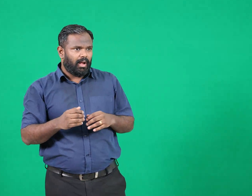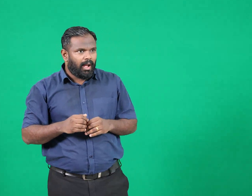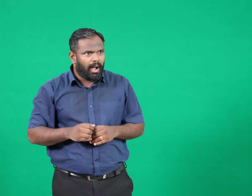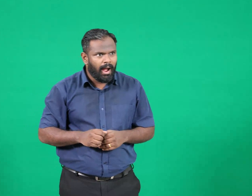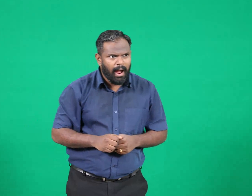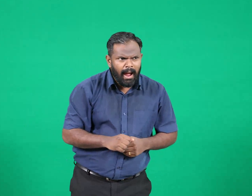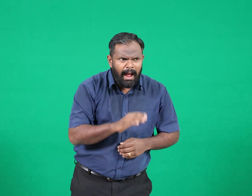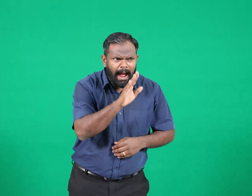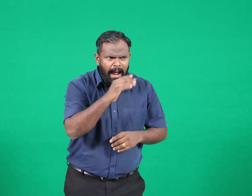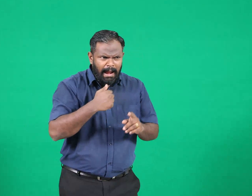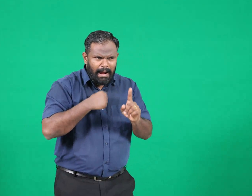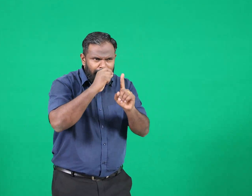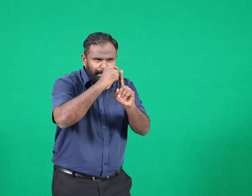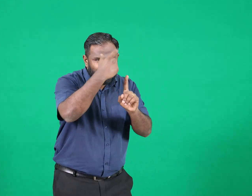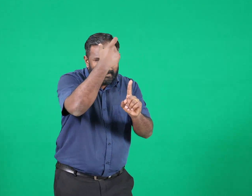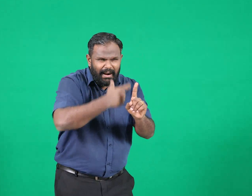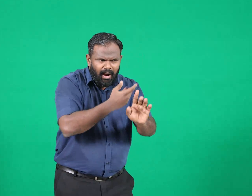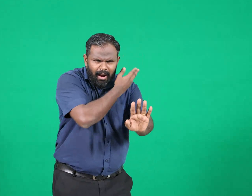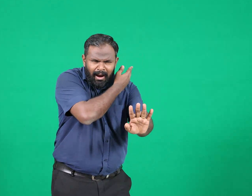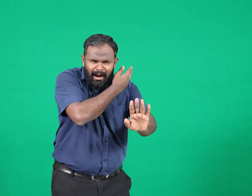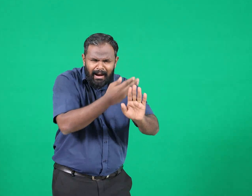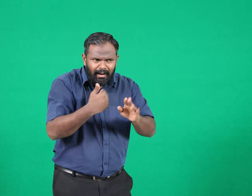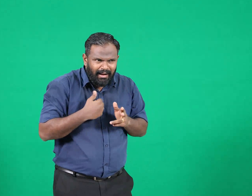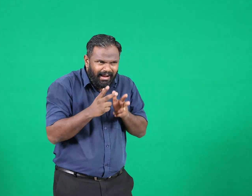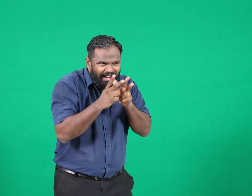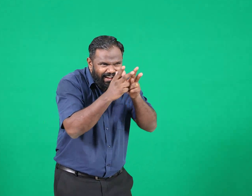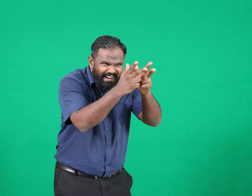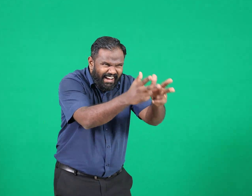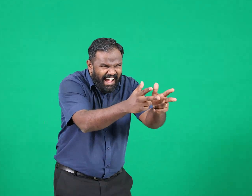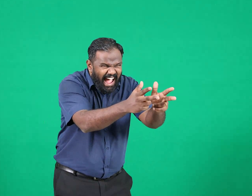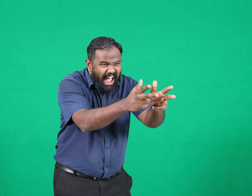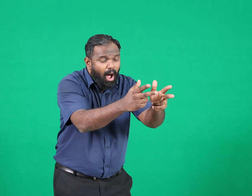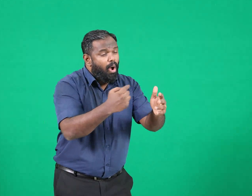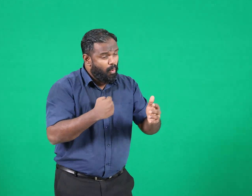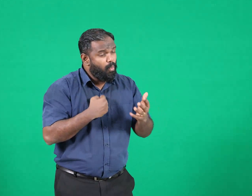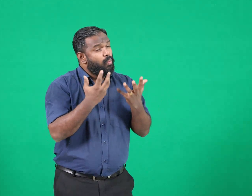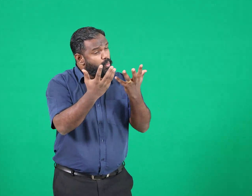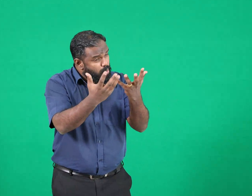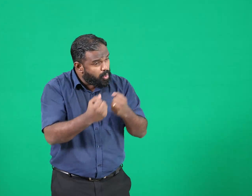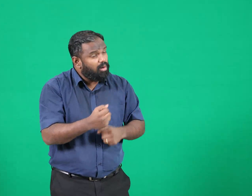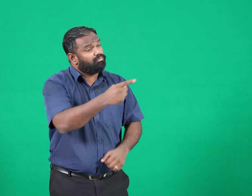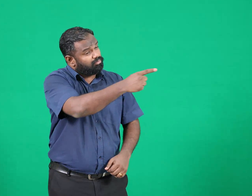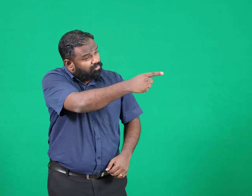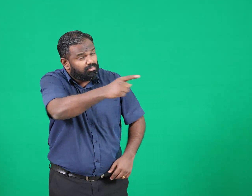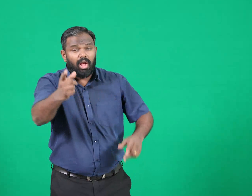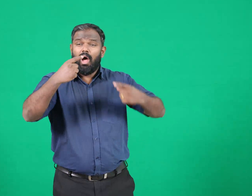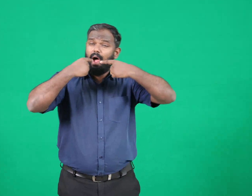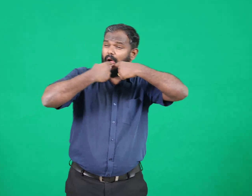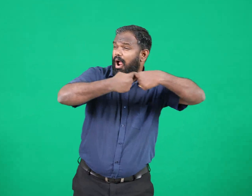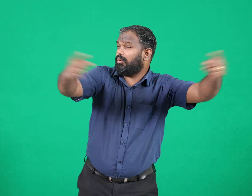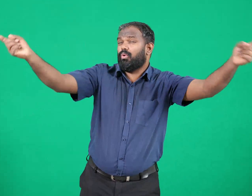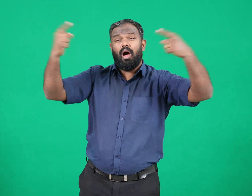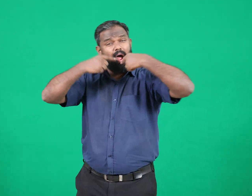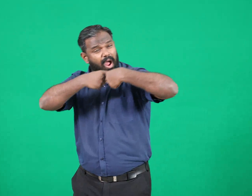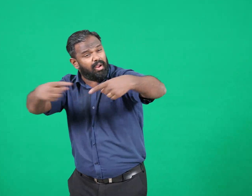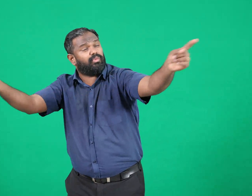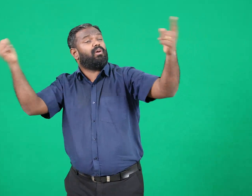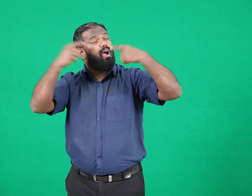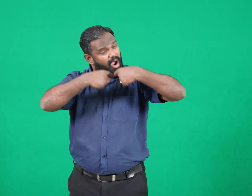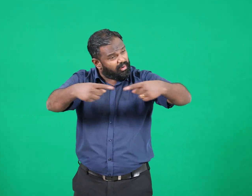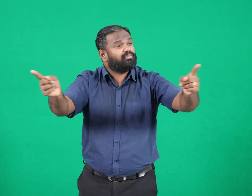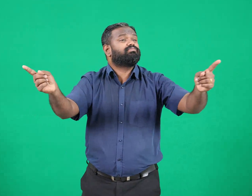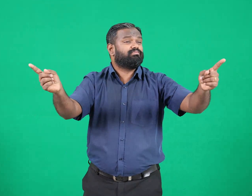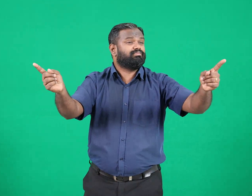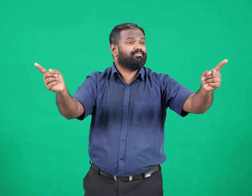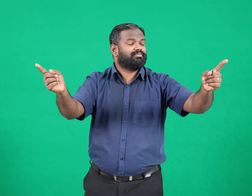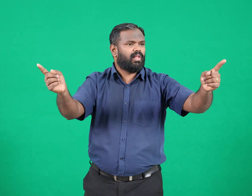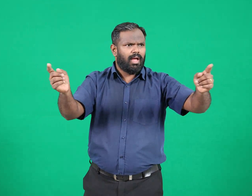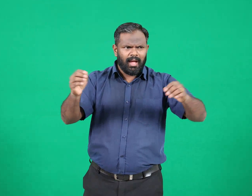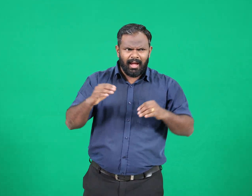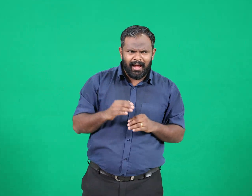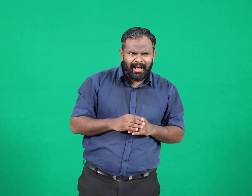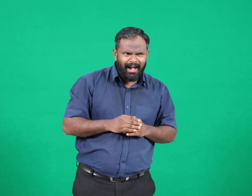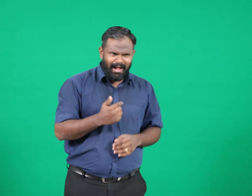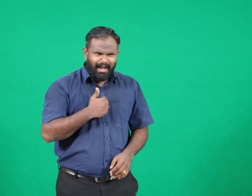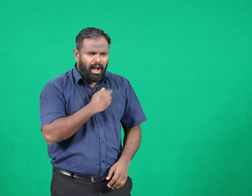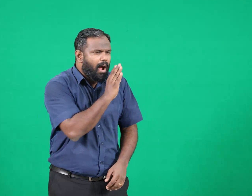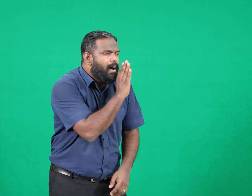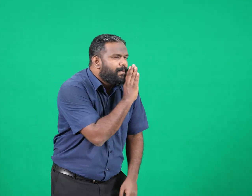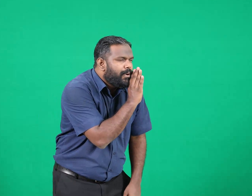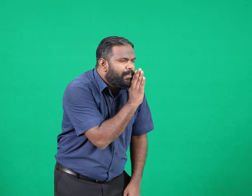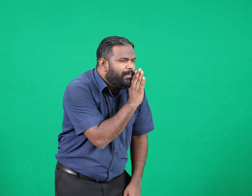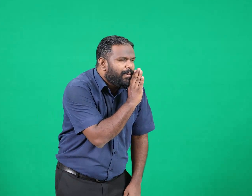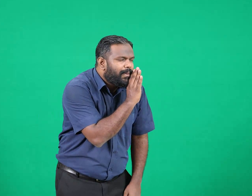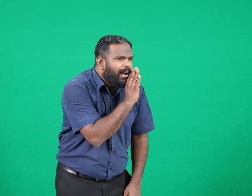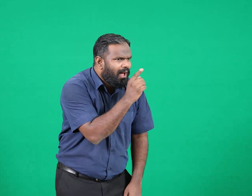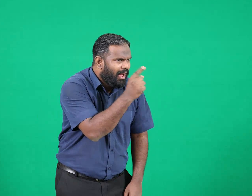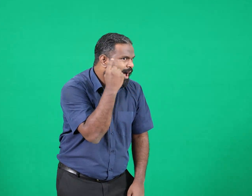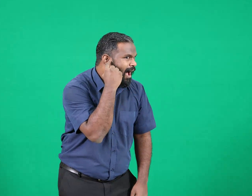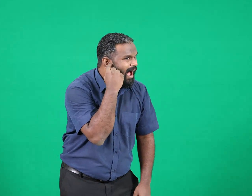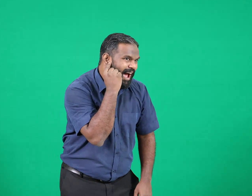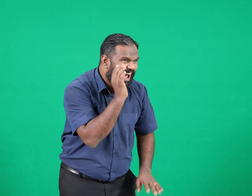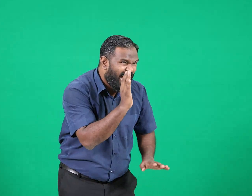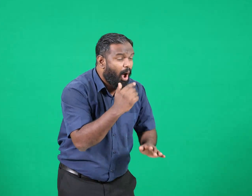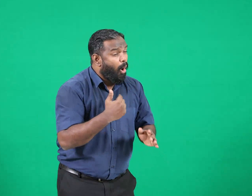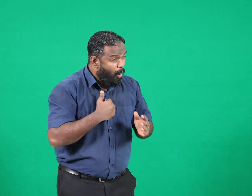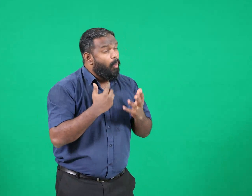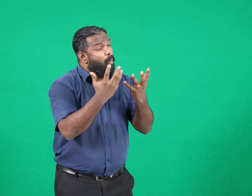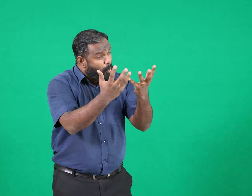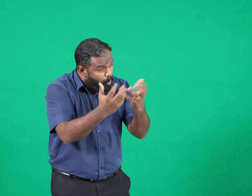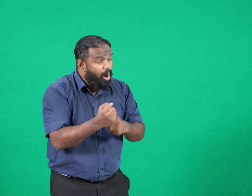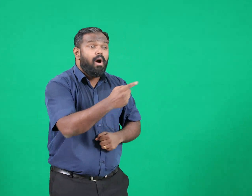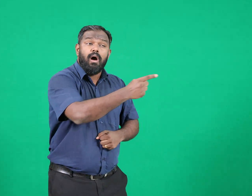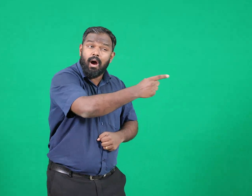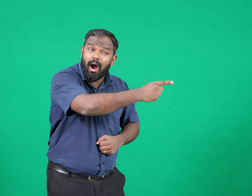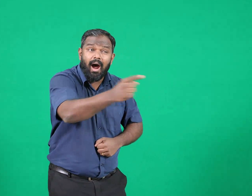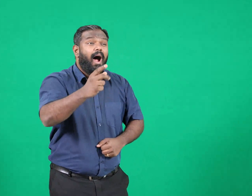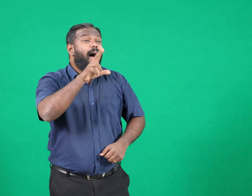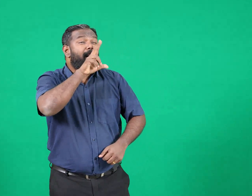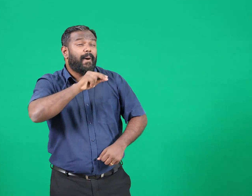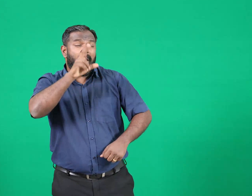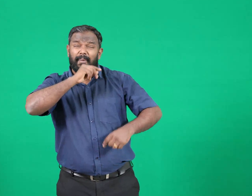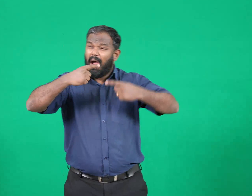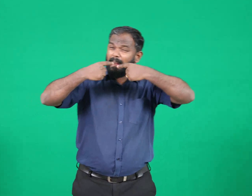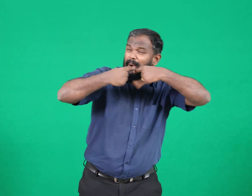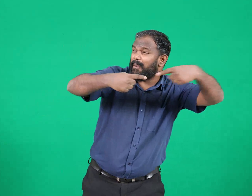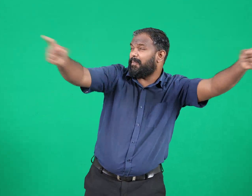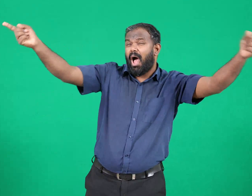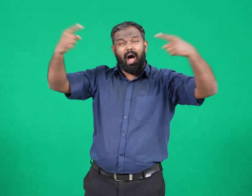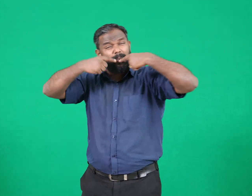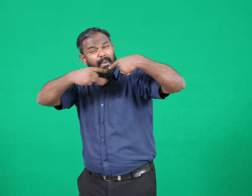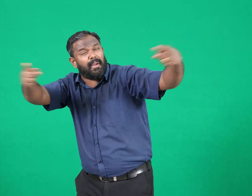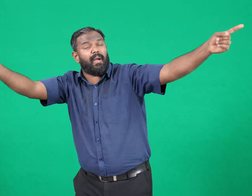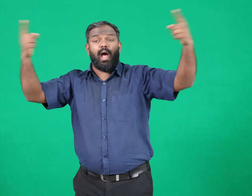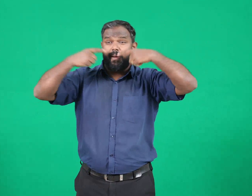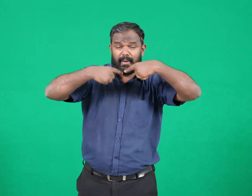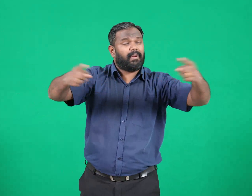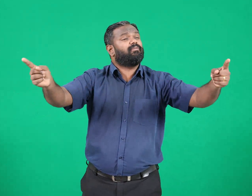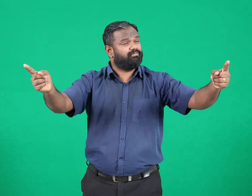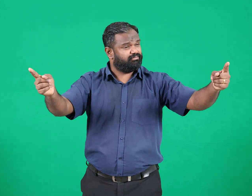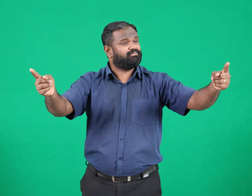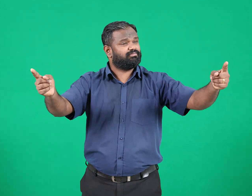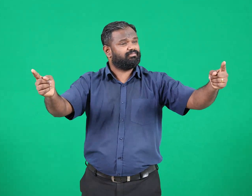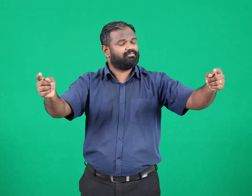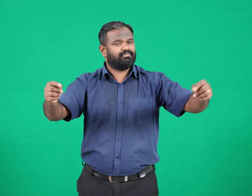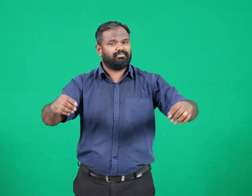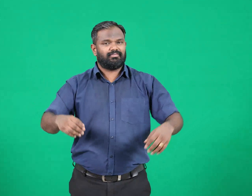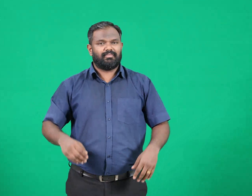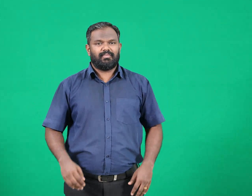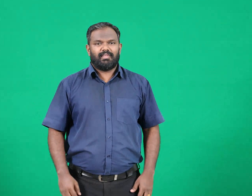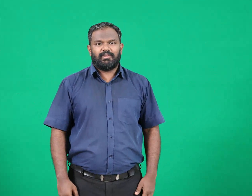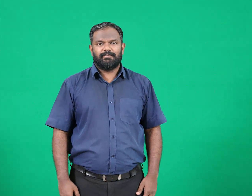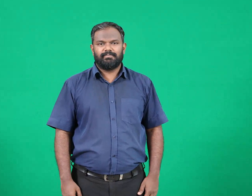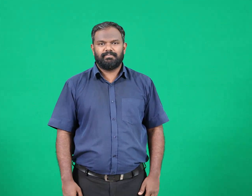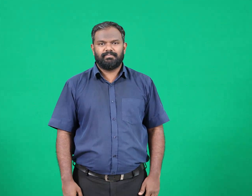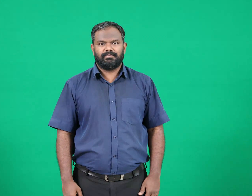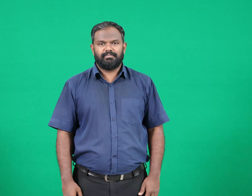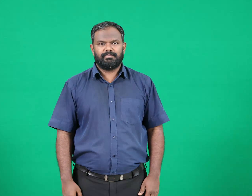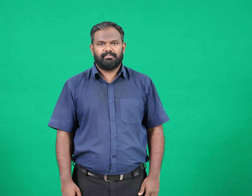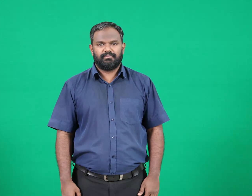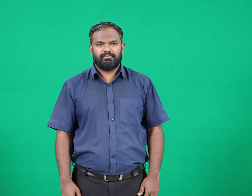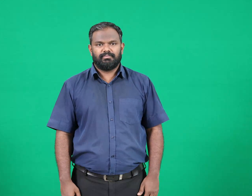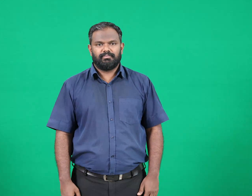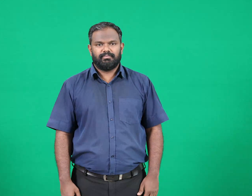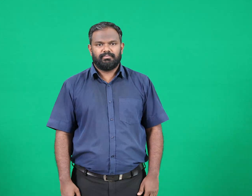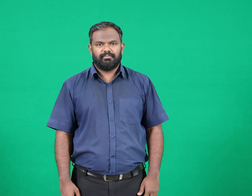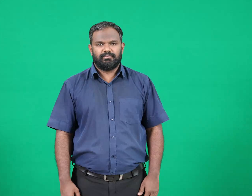What I tell you in the dark, speak in the daylight; what is whispered in your ear, proclaim from the housetops.